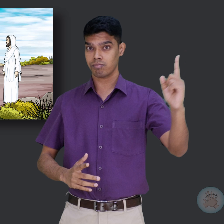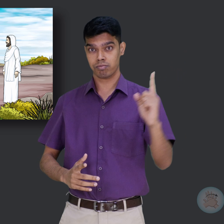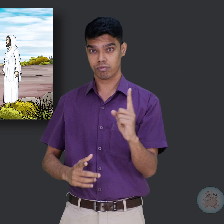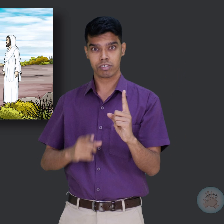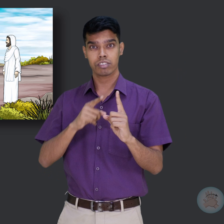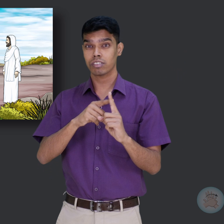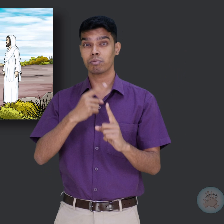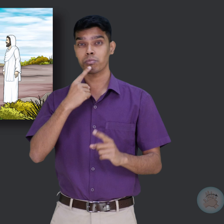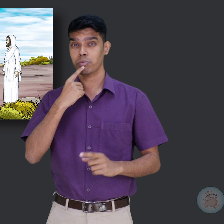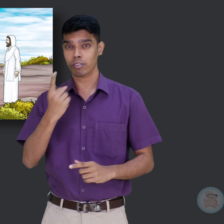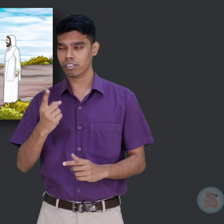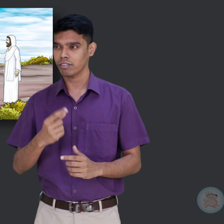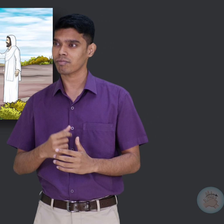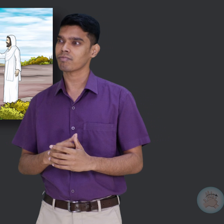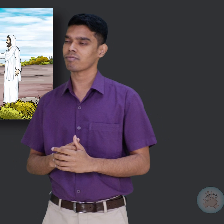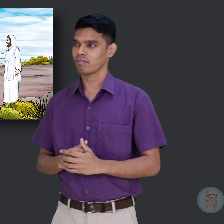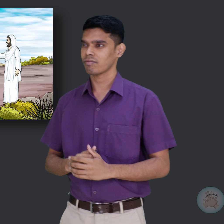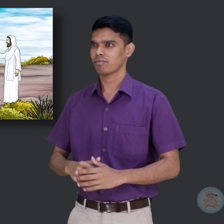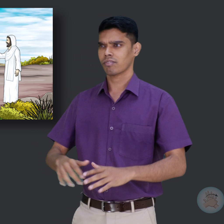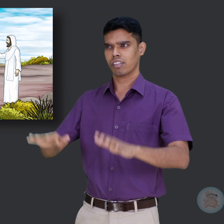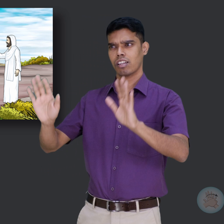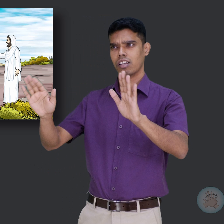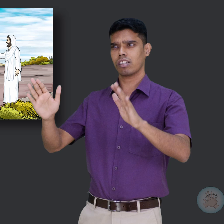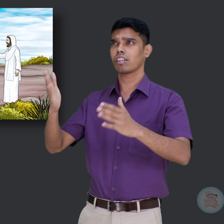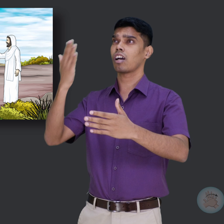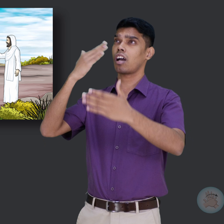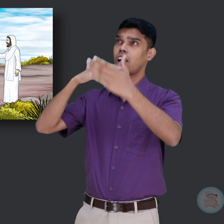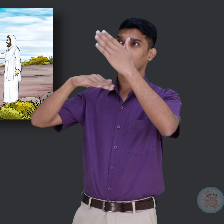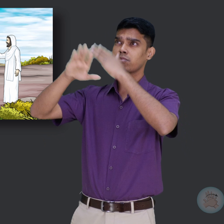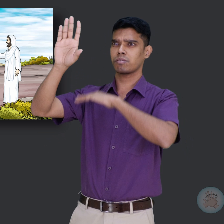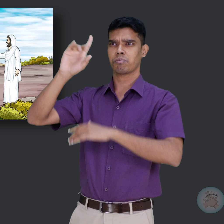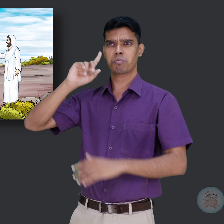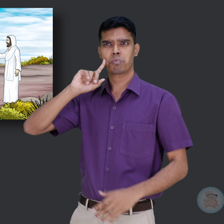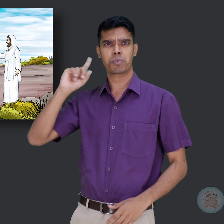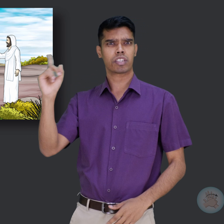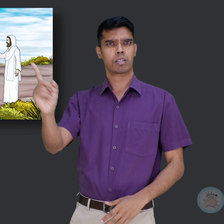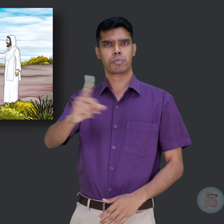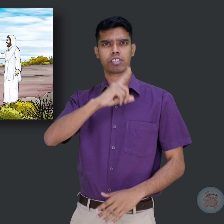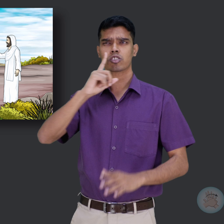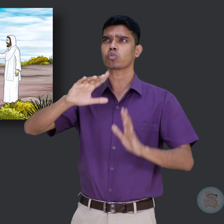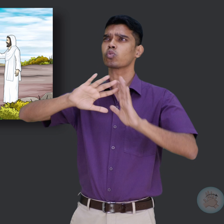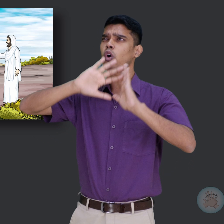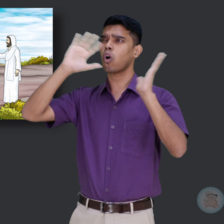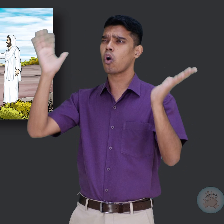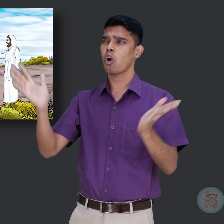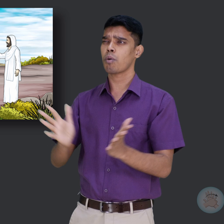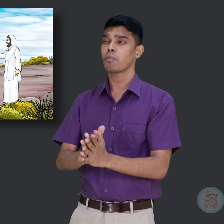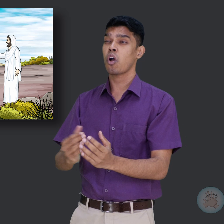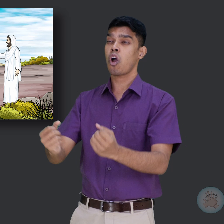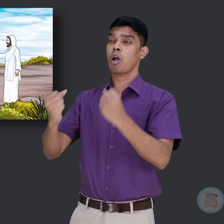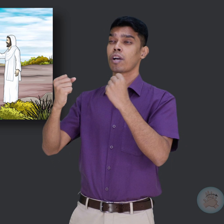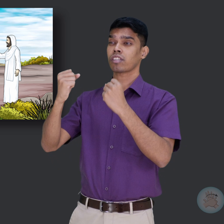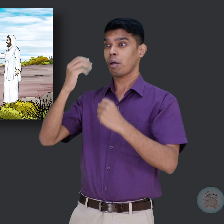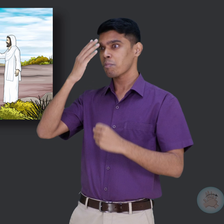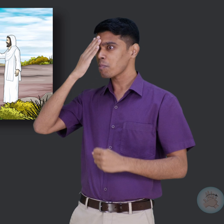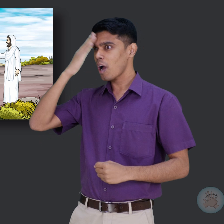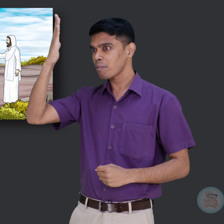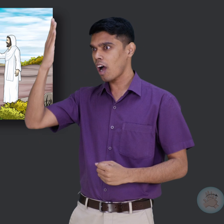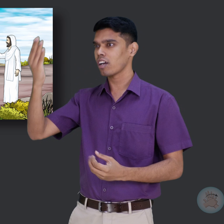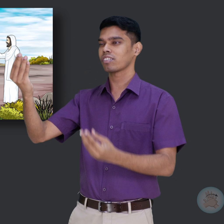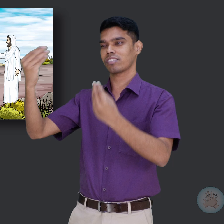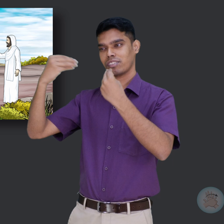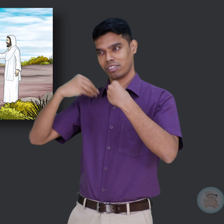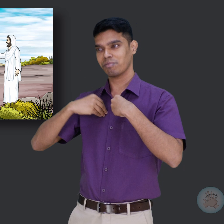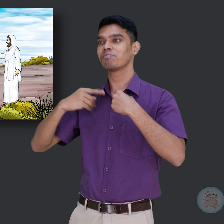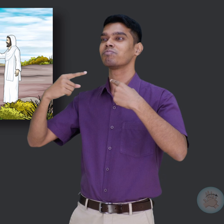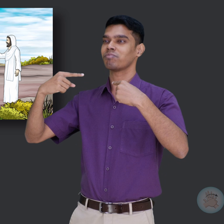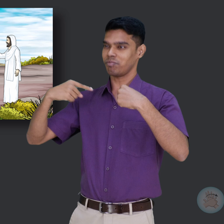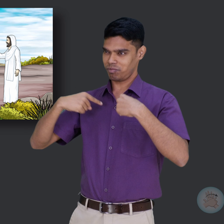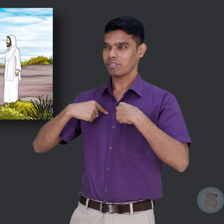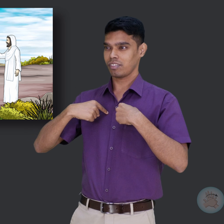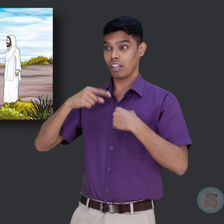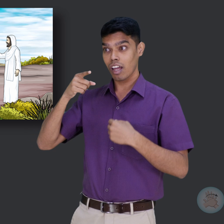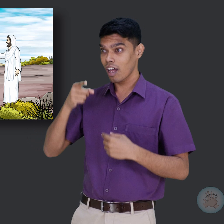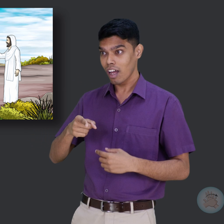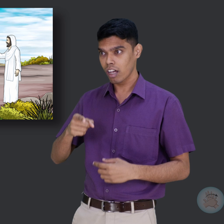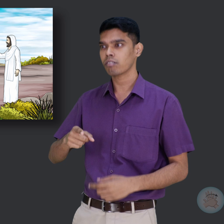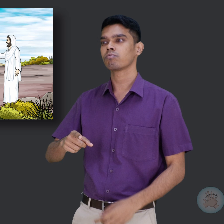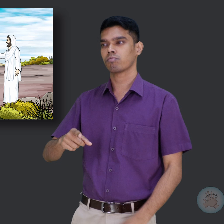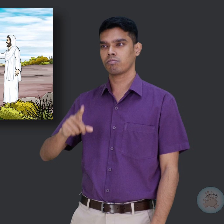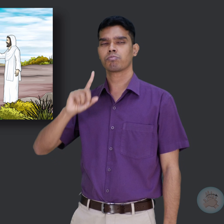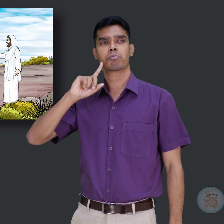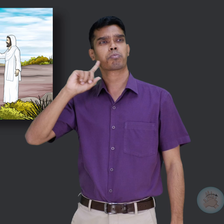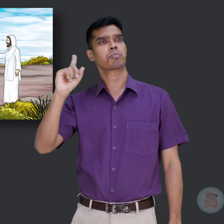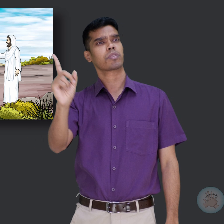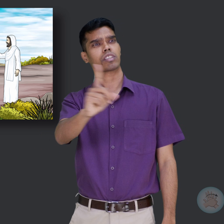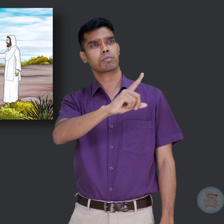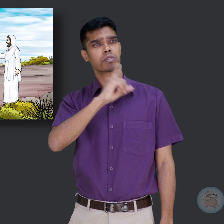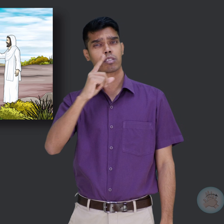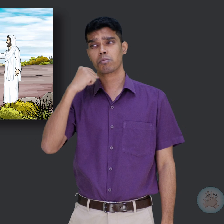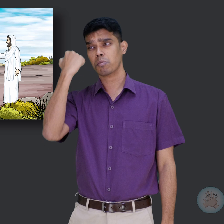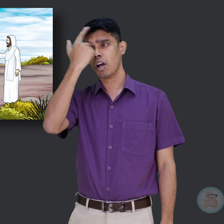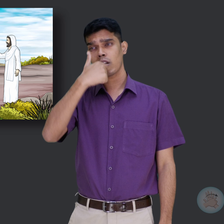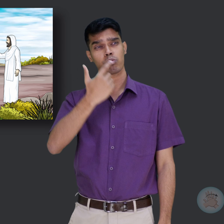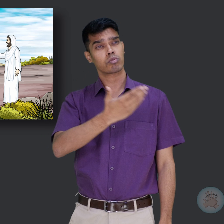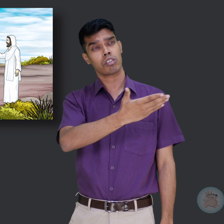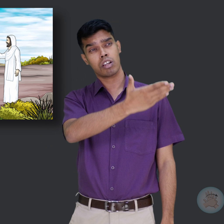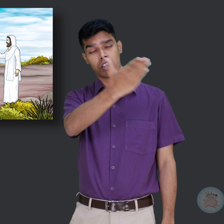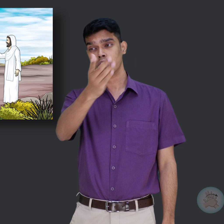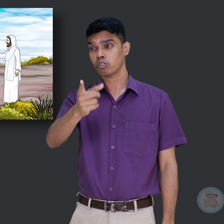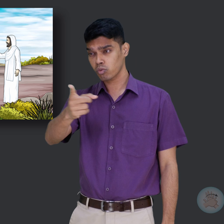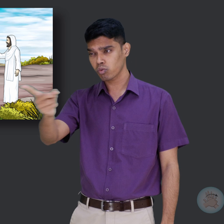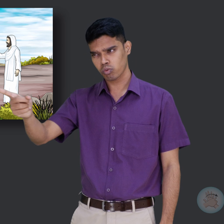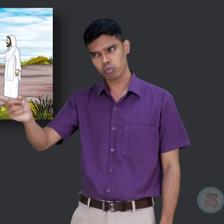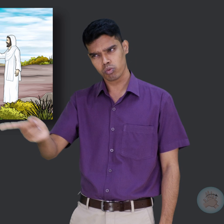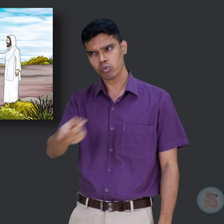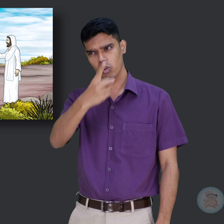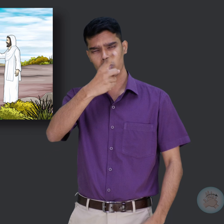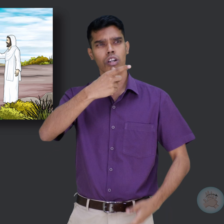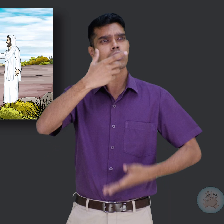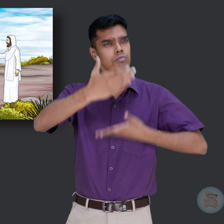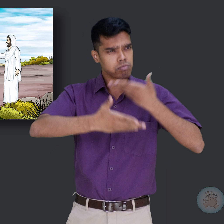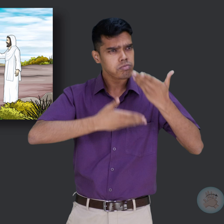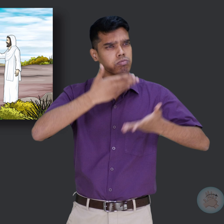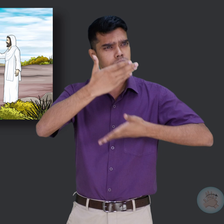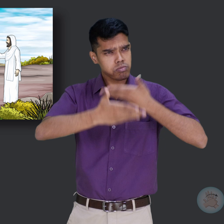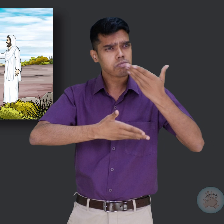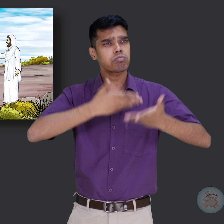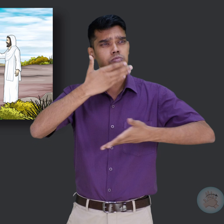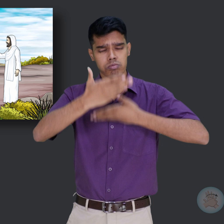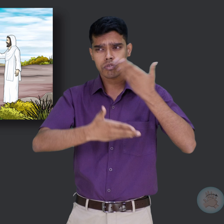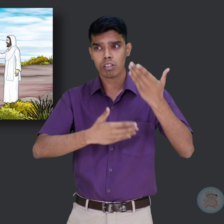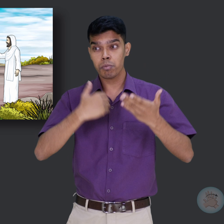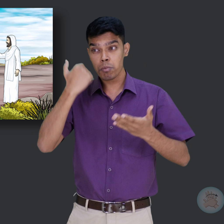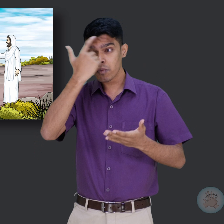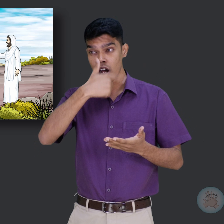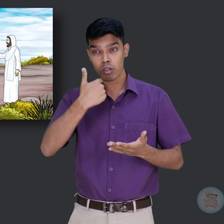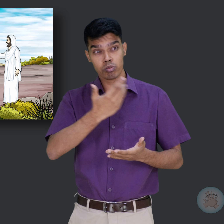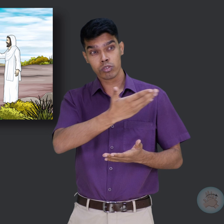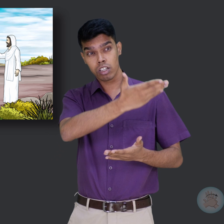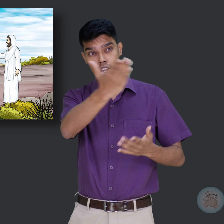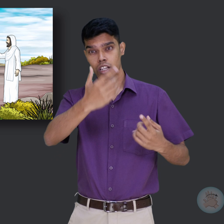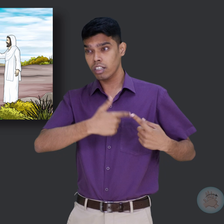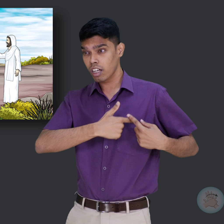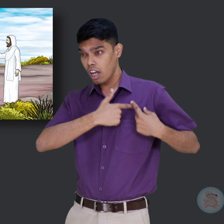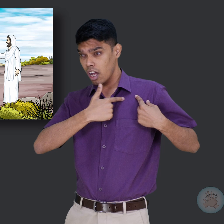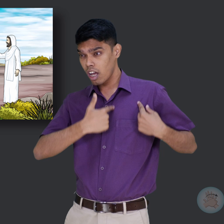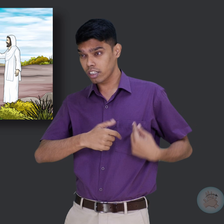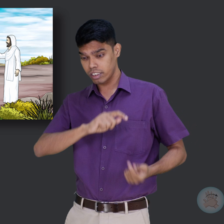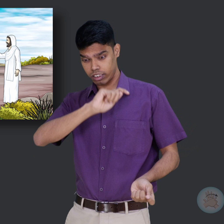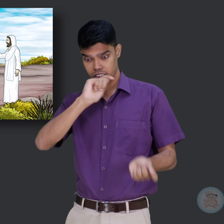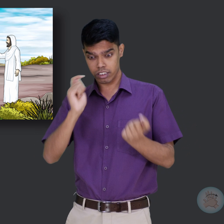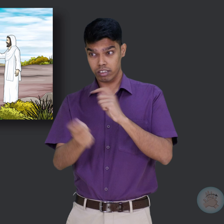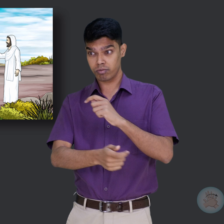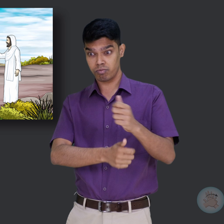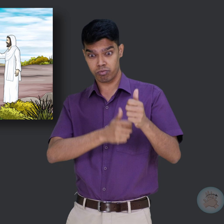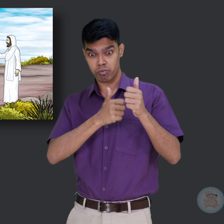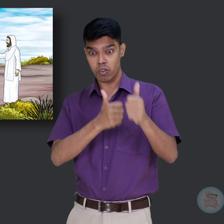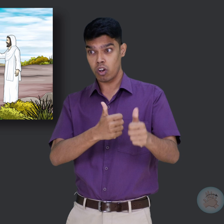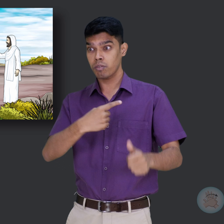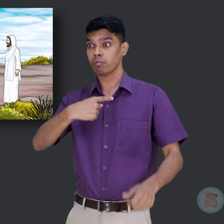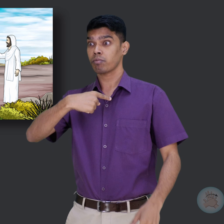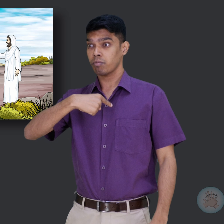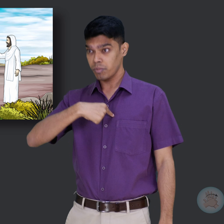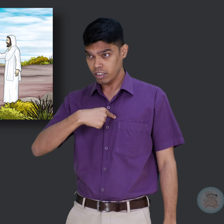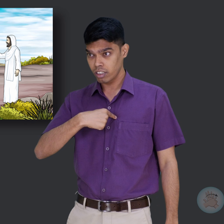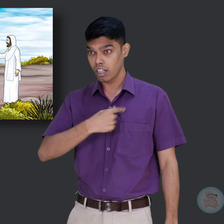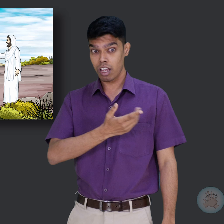Then Jesus came to them and said, “All authority in heaven and on earth has been given to Me.